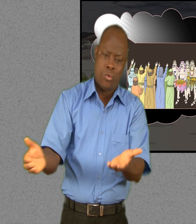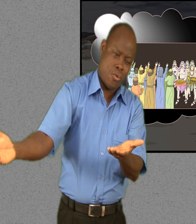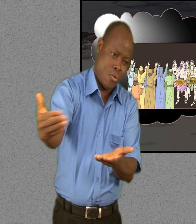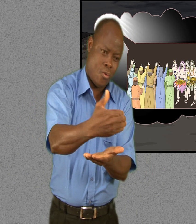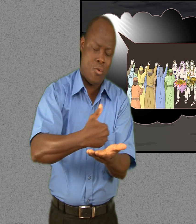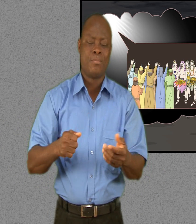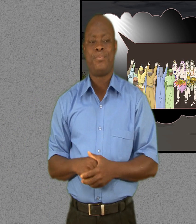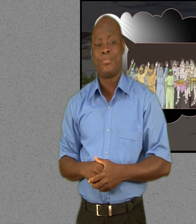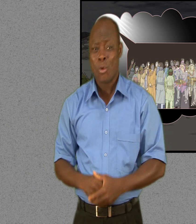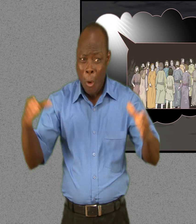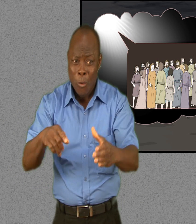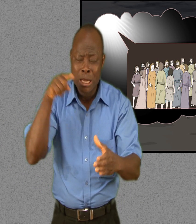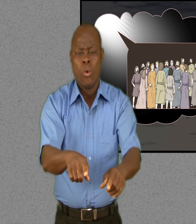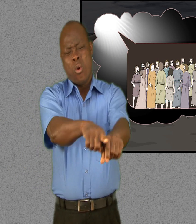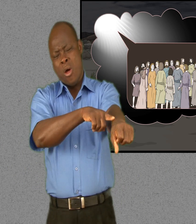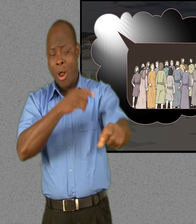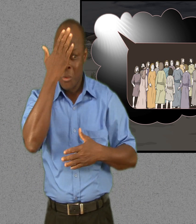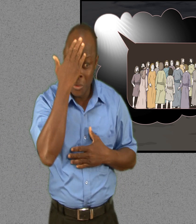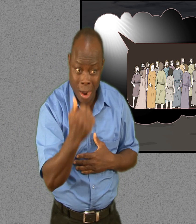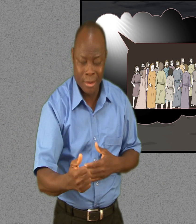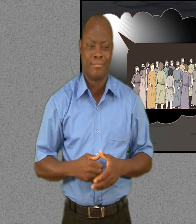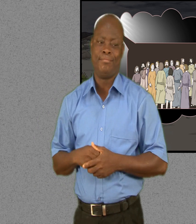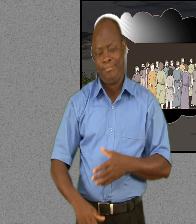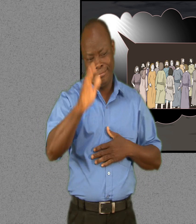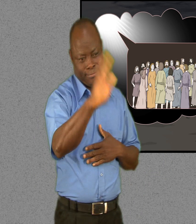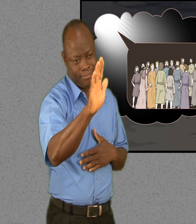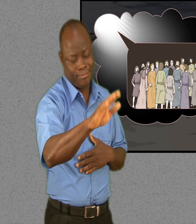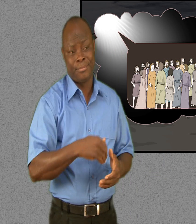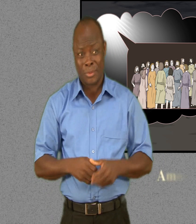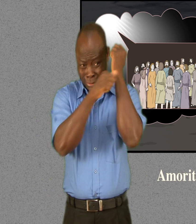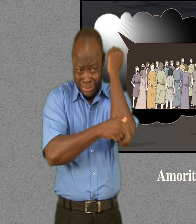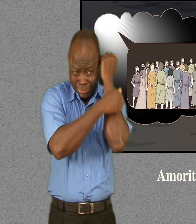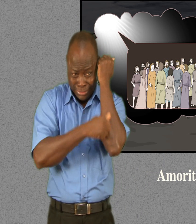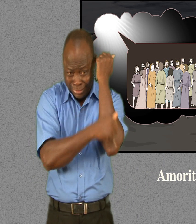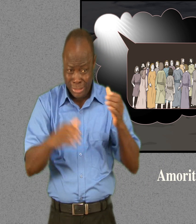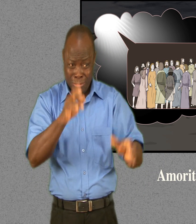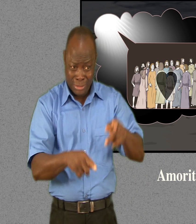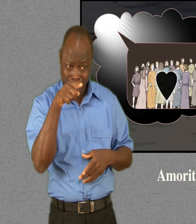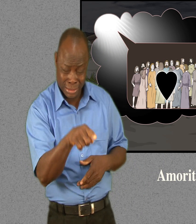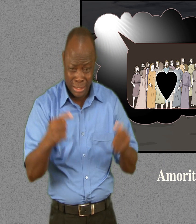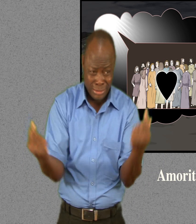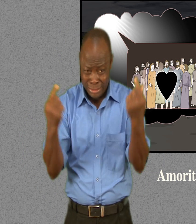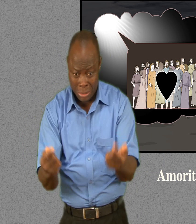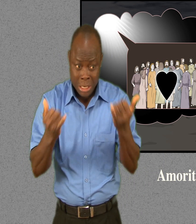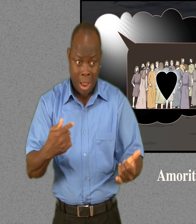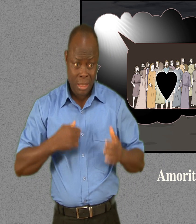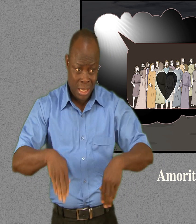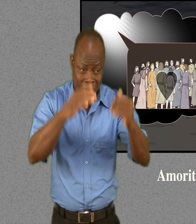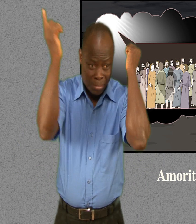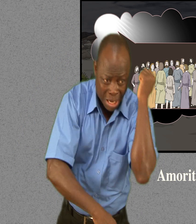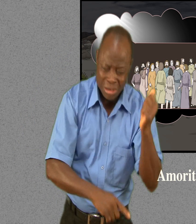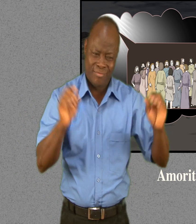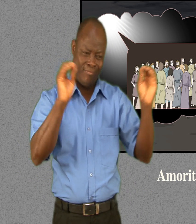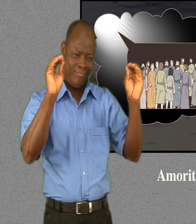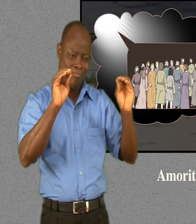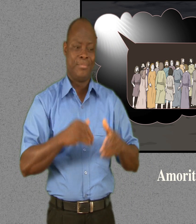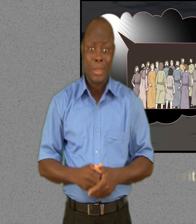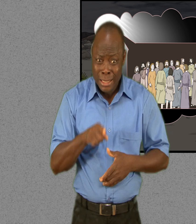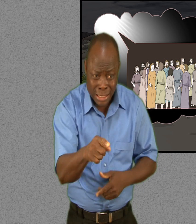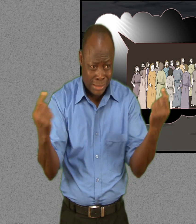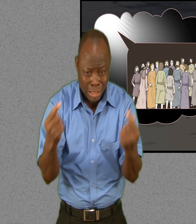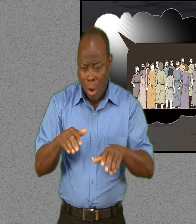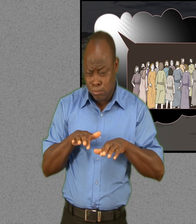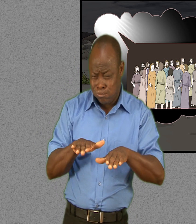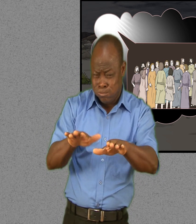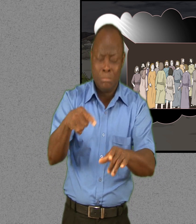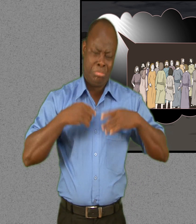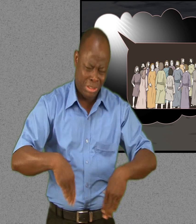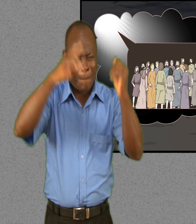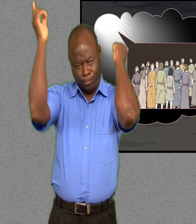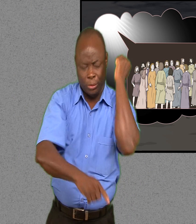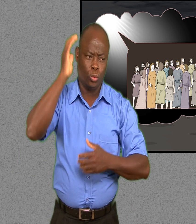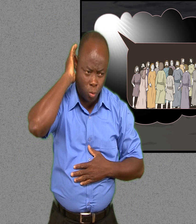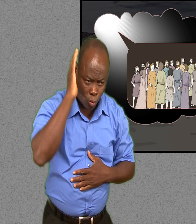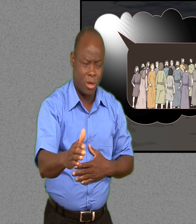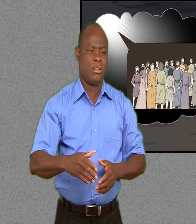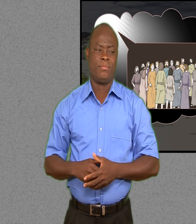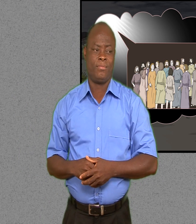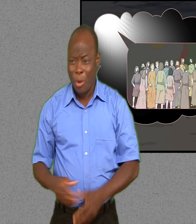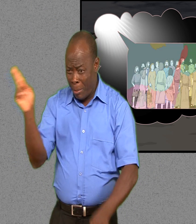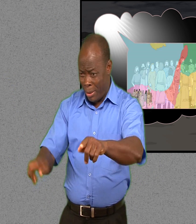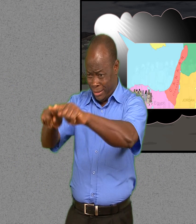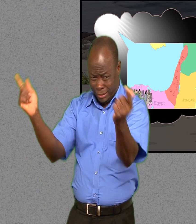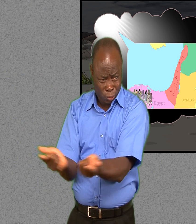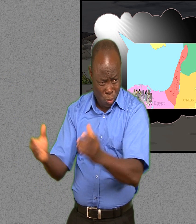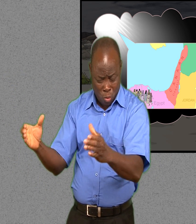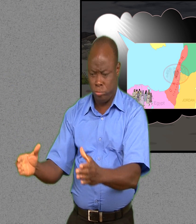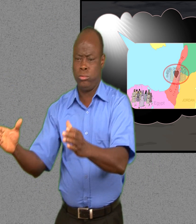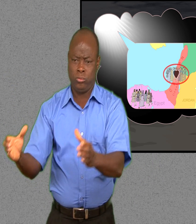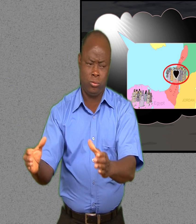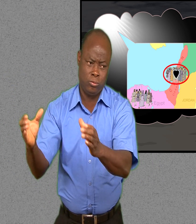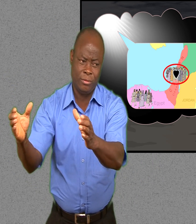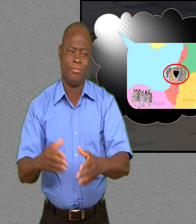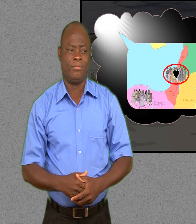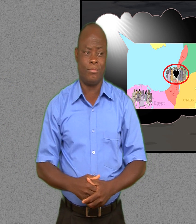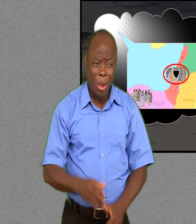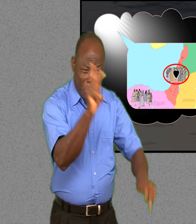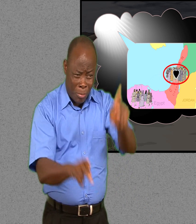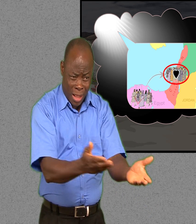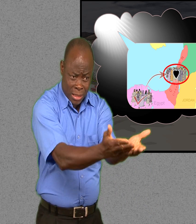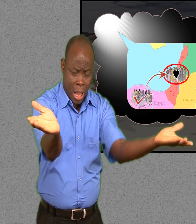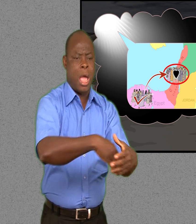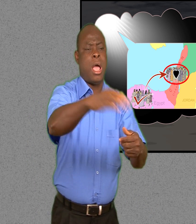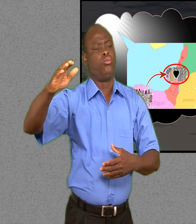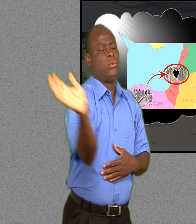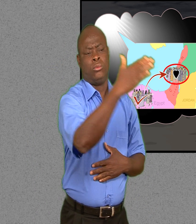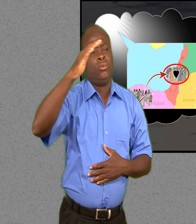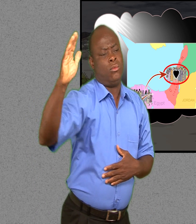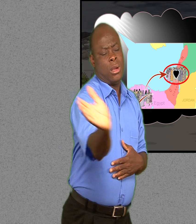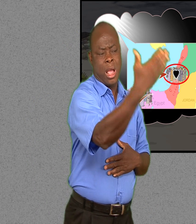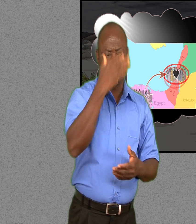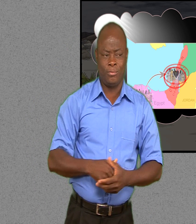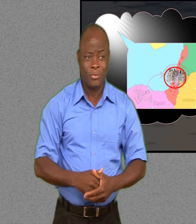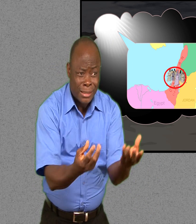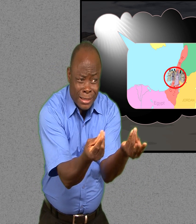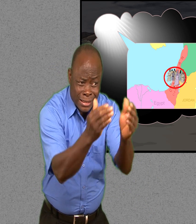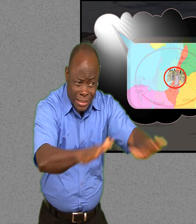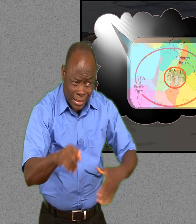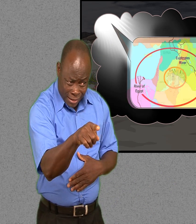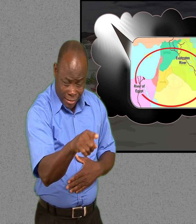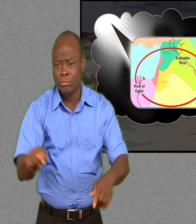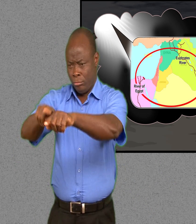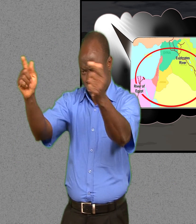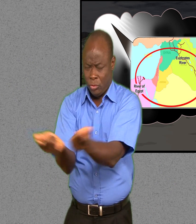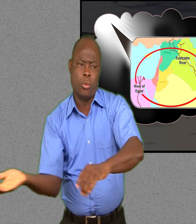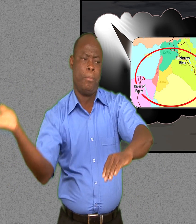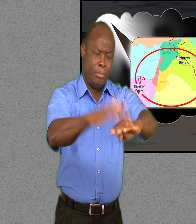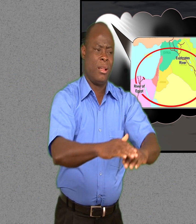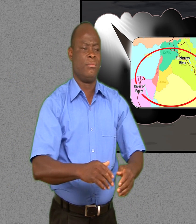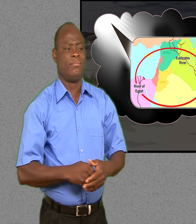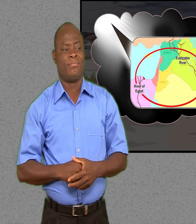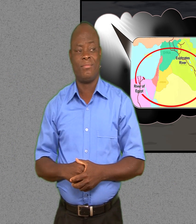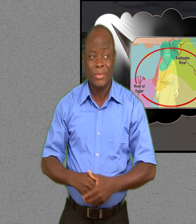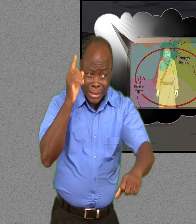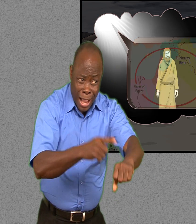In the fourth generation your descendants will return here, for the iniquity of the Amorites is not yet complete.”